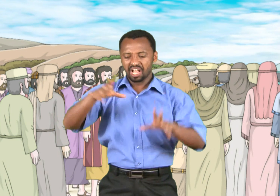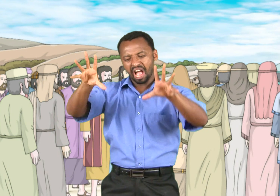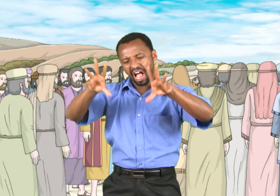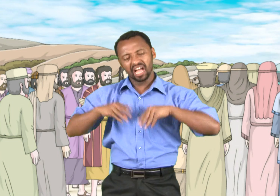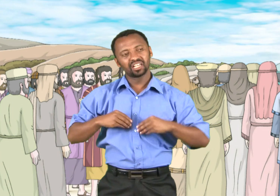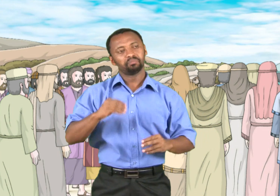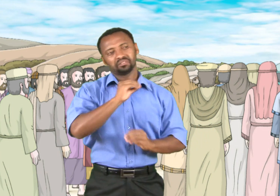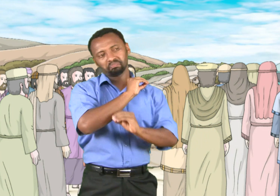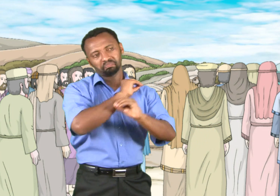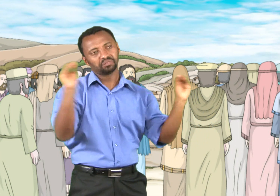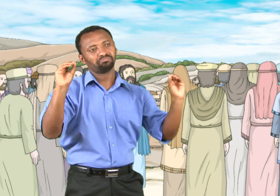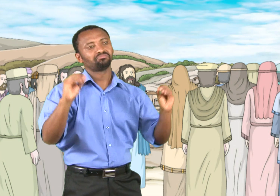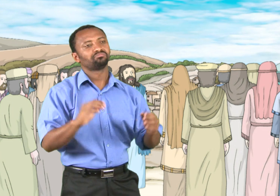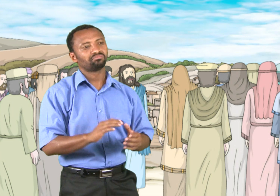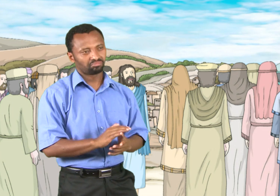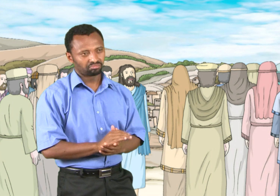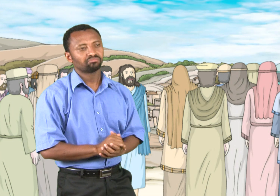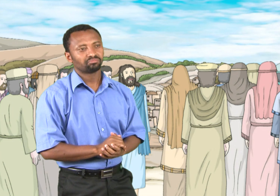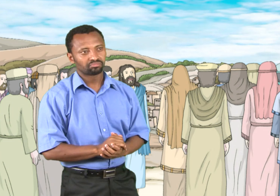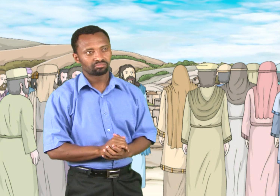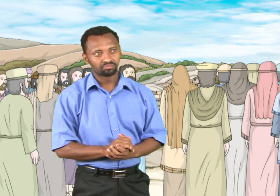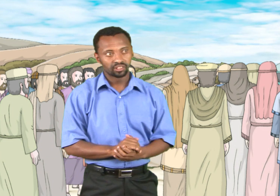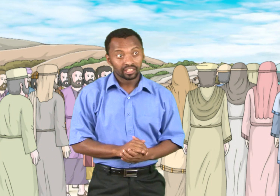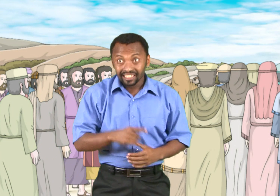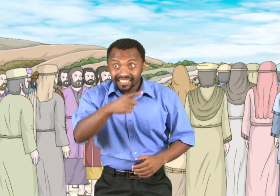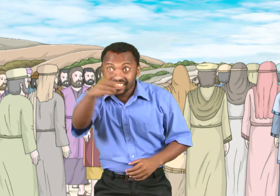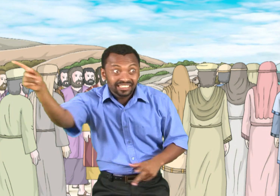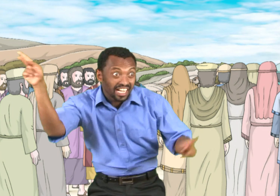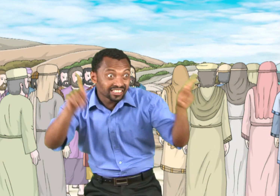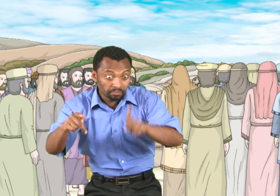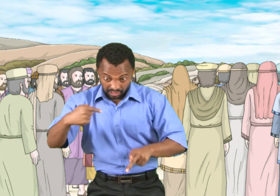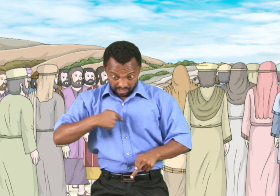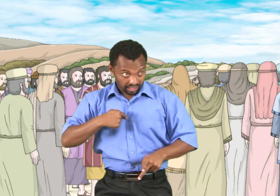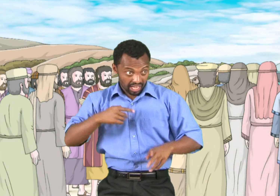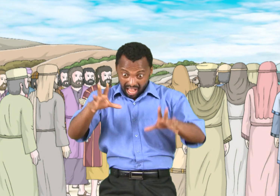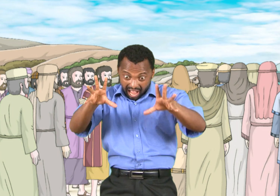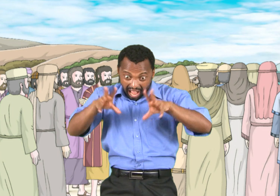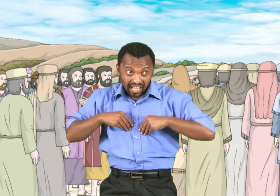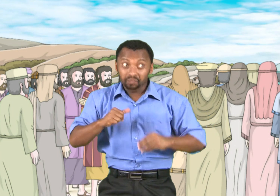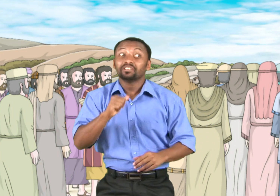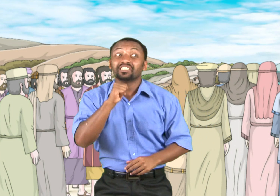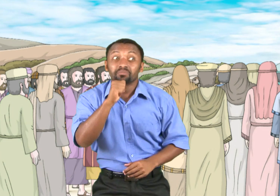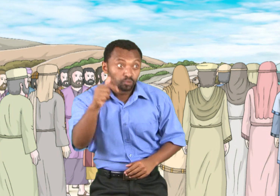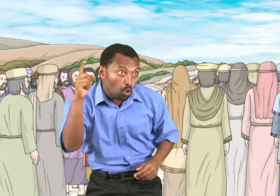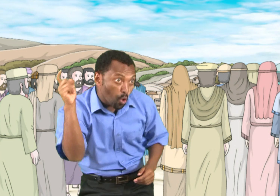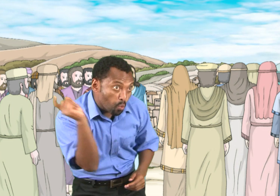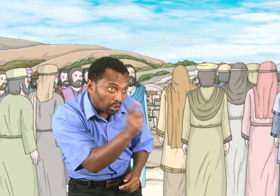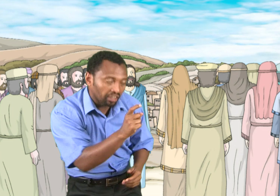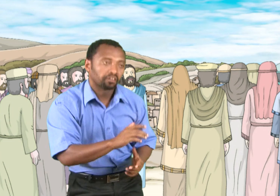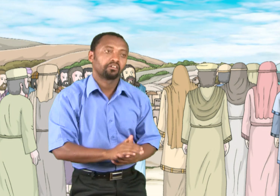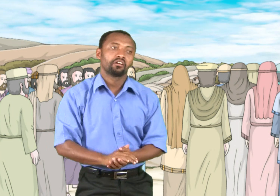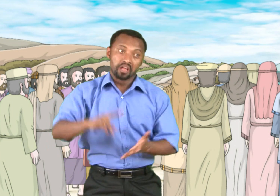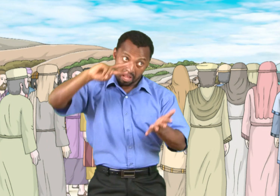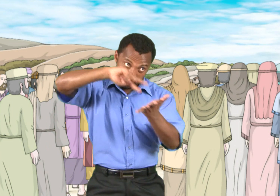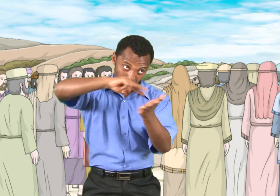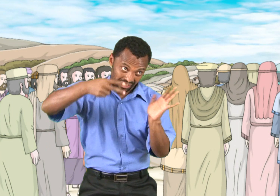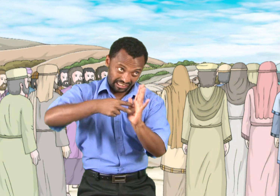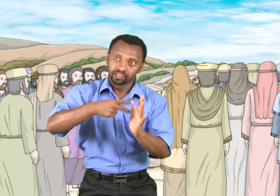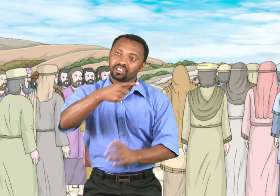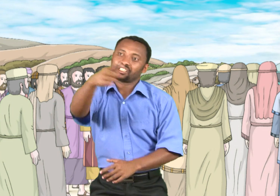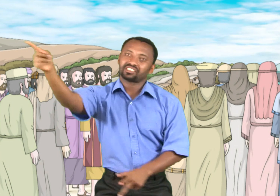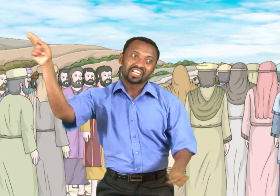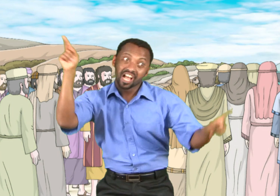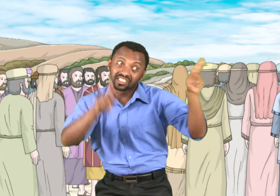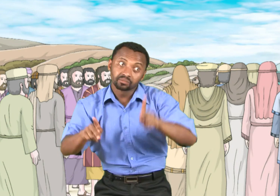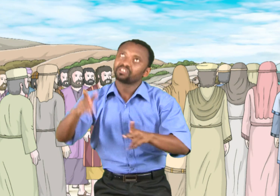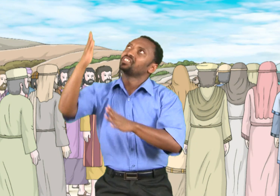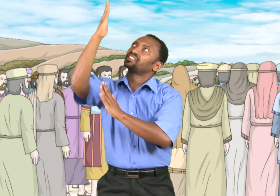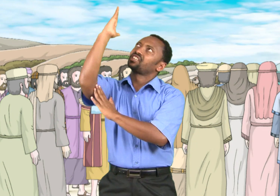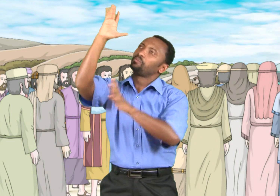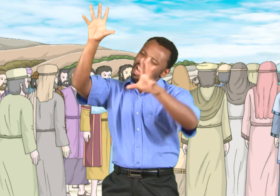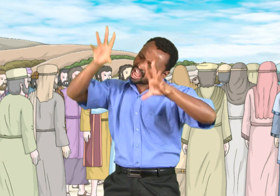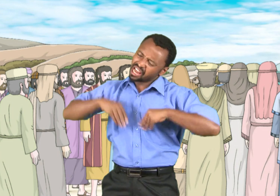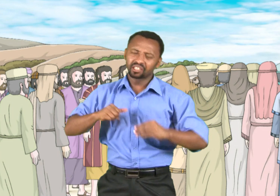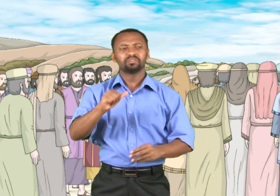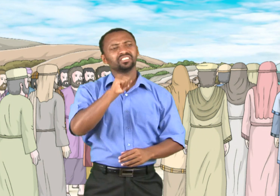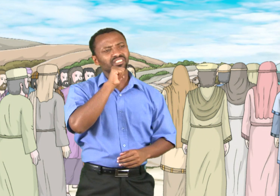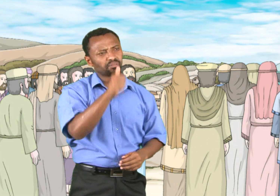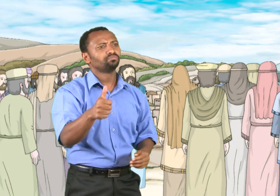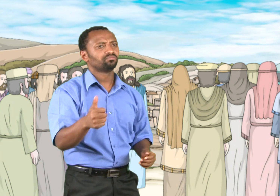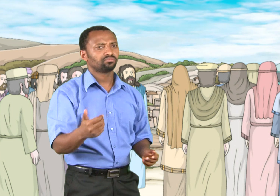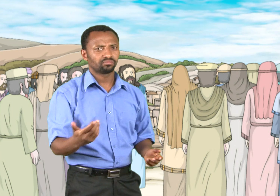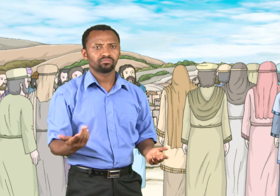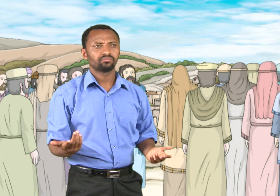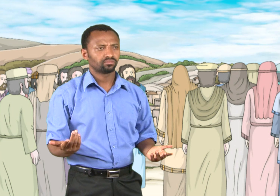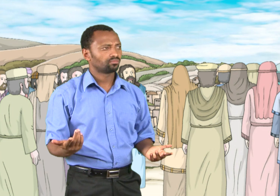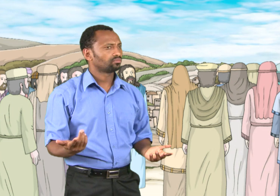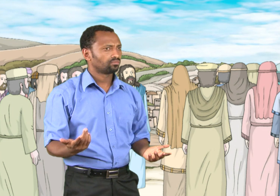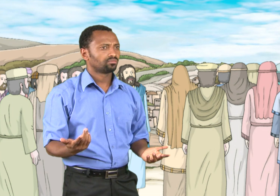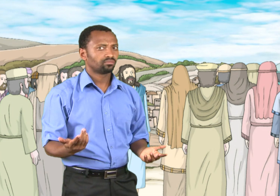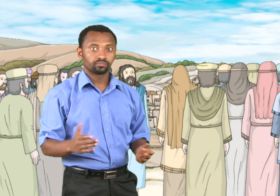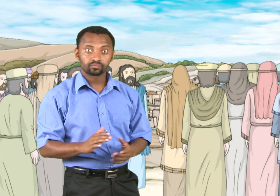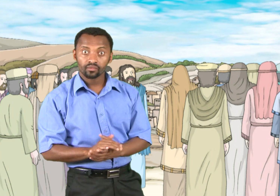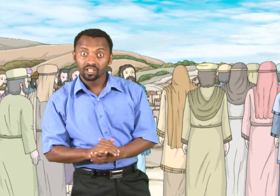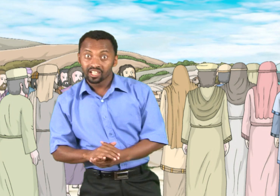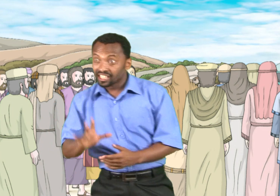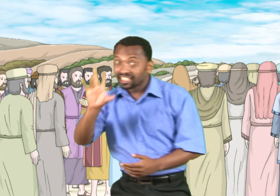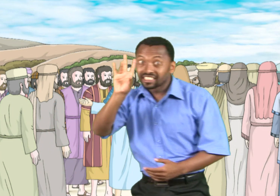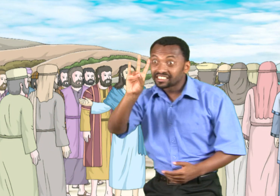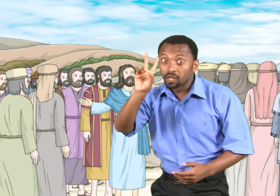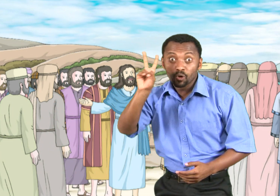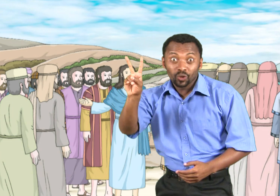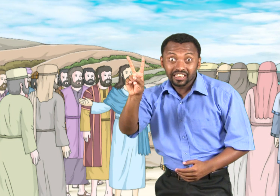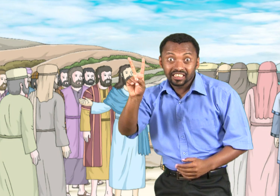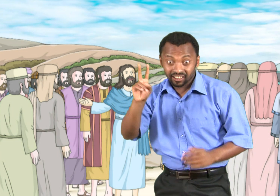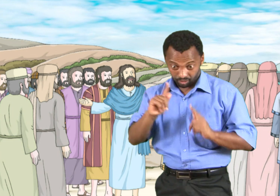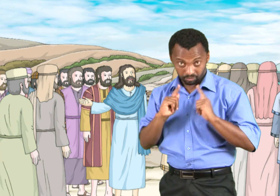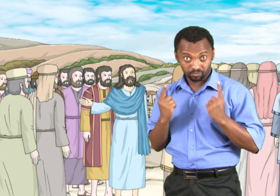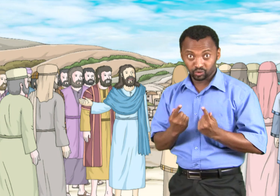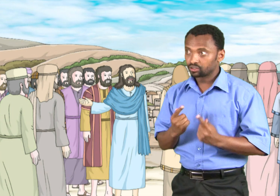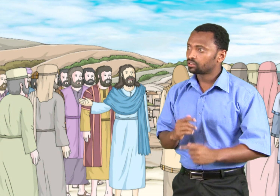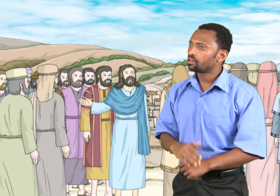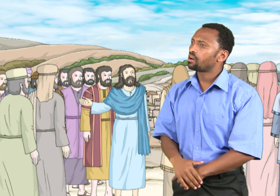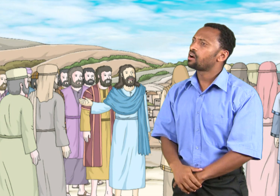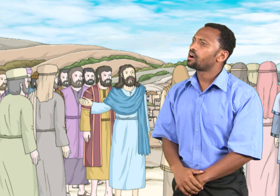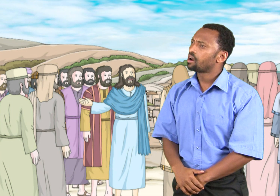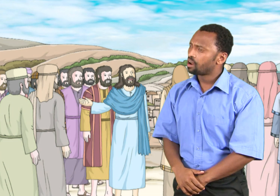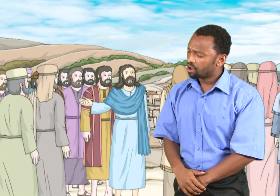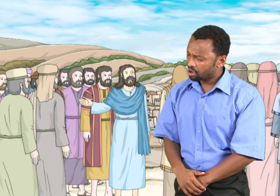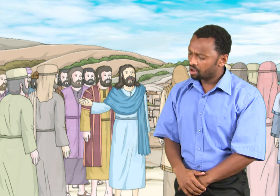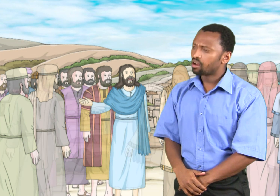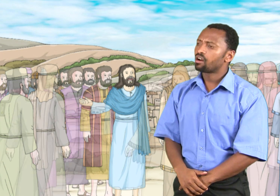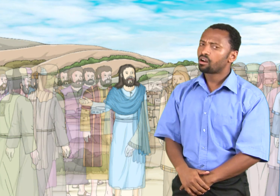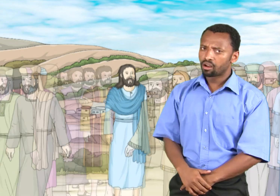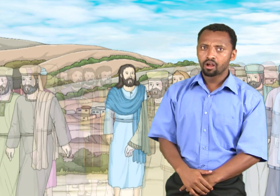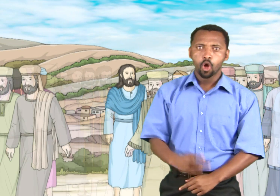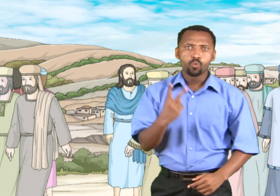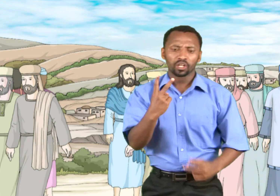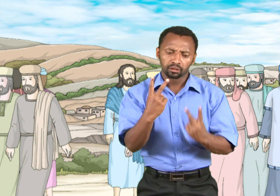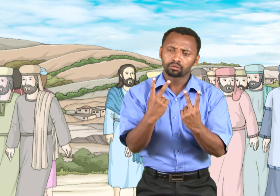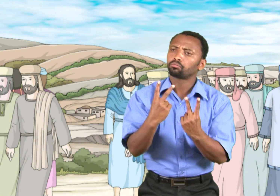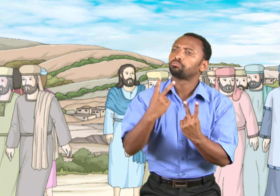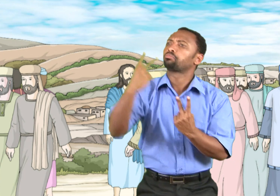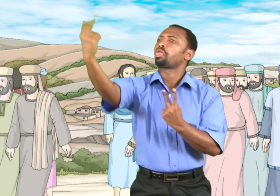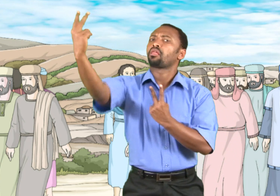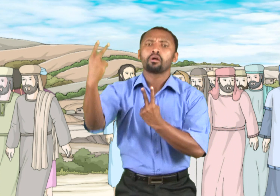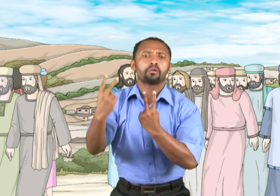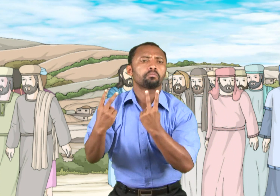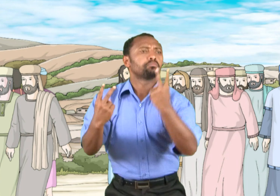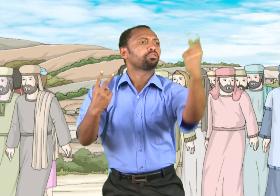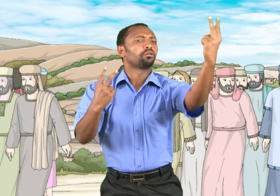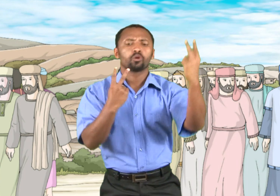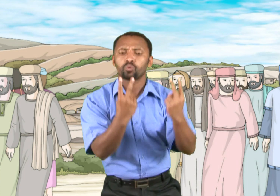and whoever rejects Me rejects the One who sent Me.”